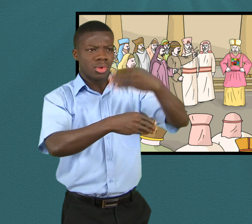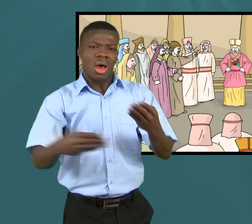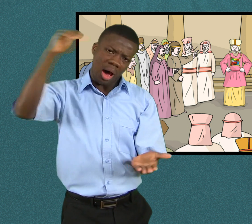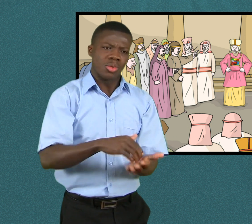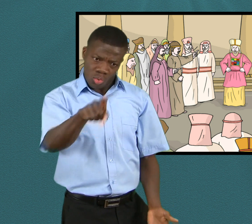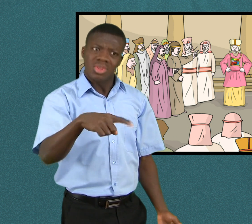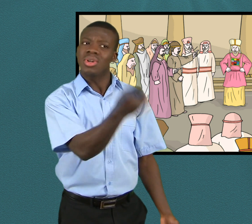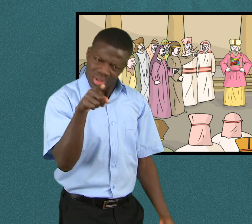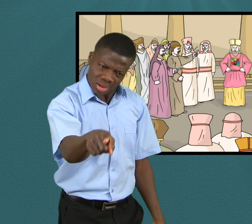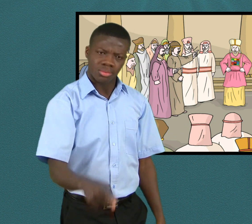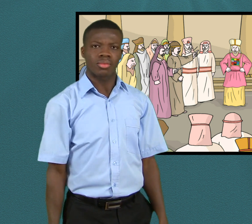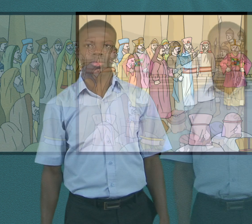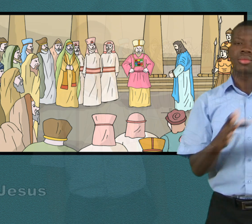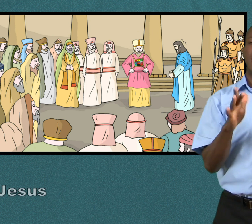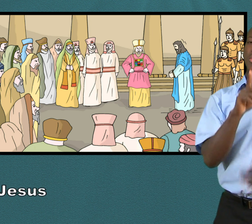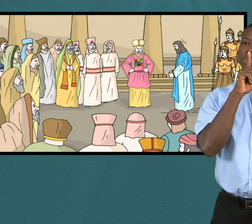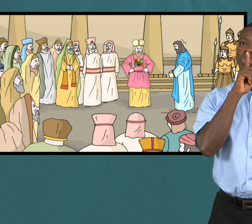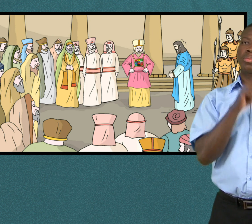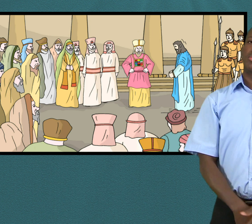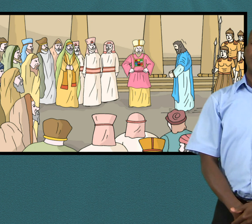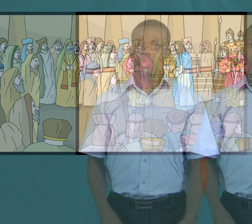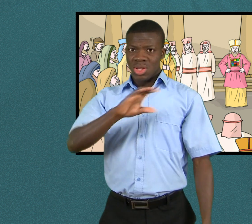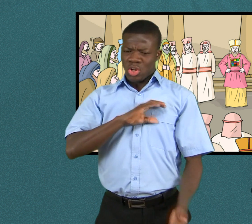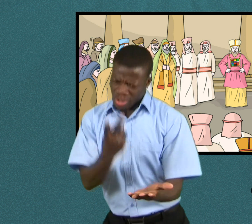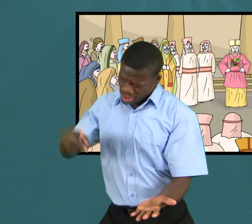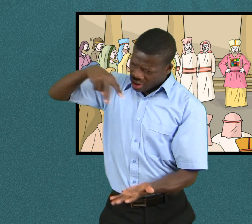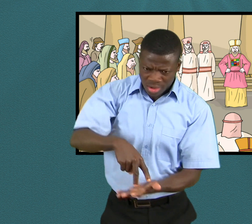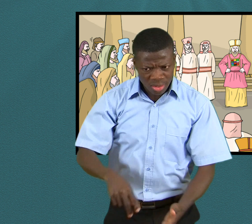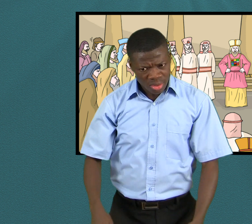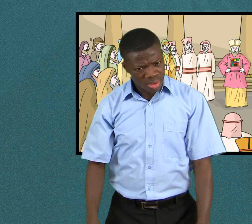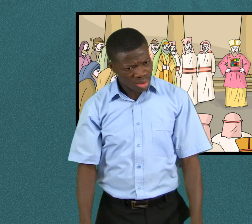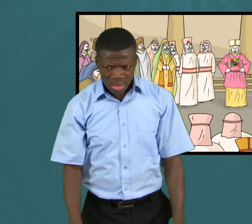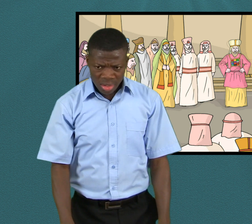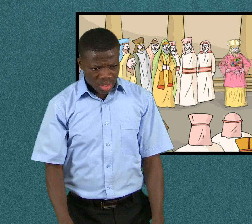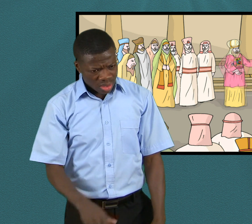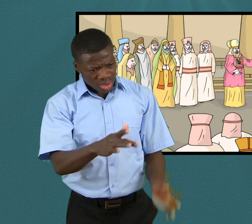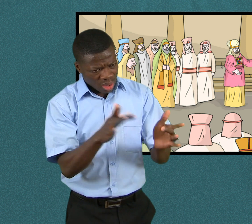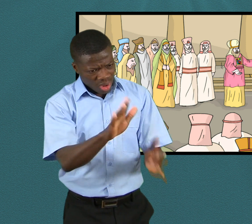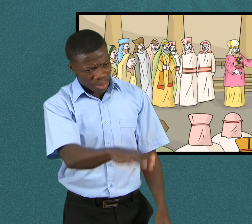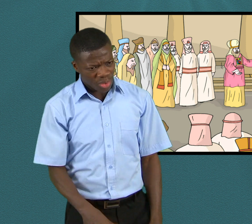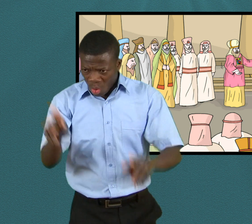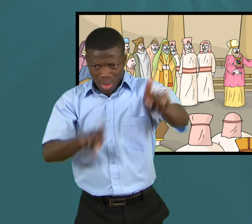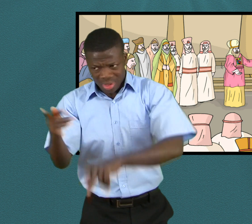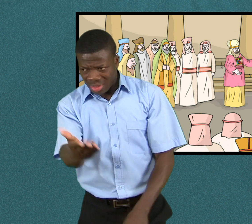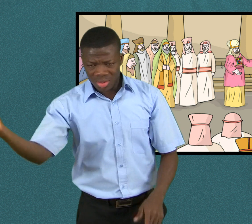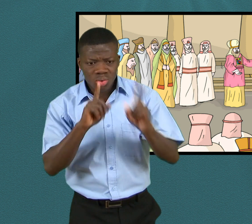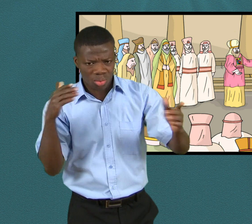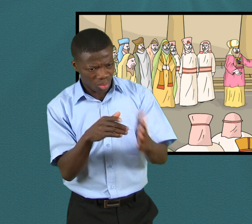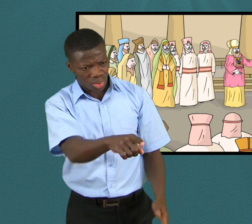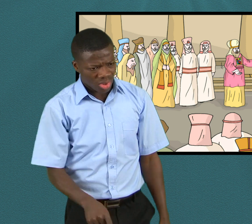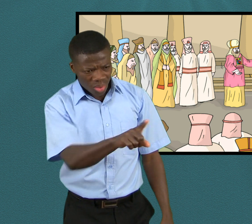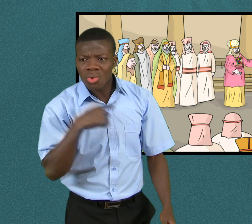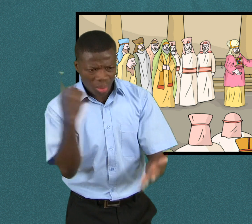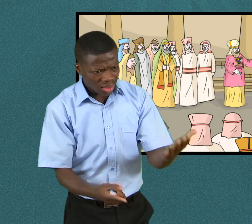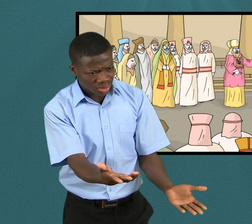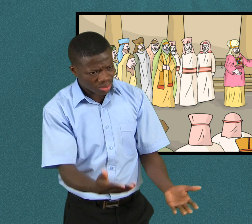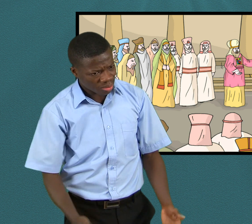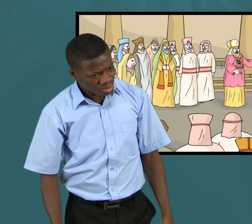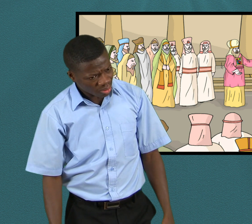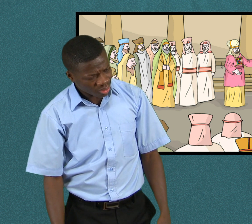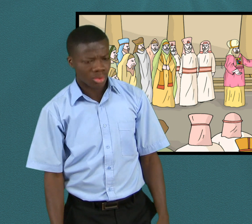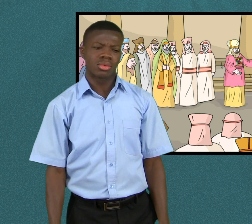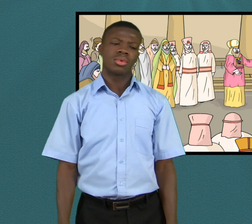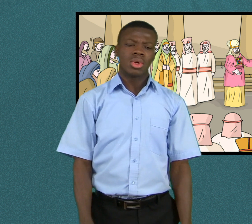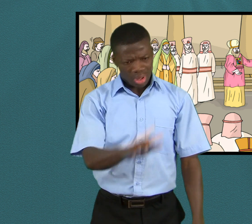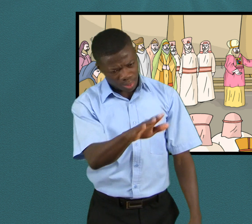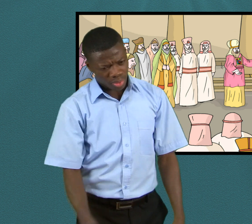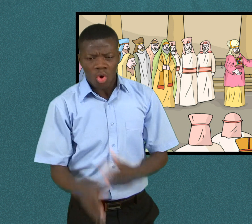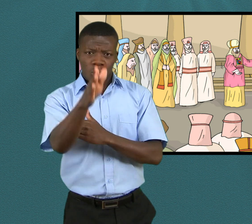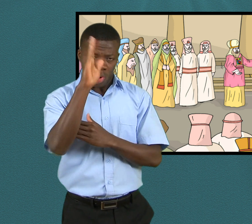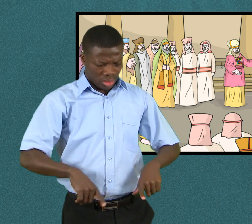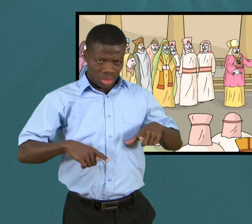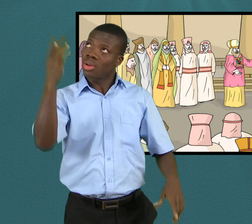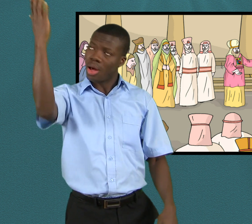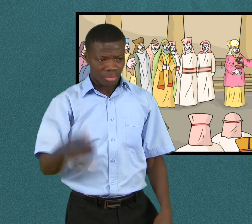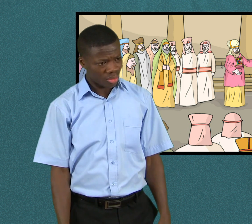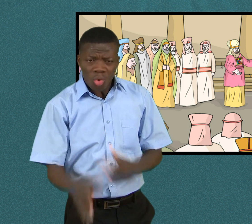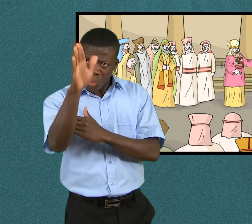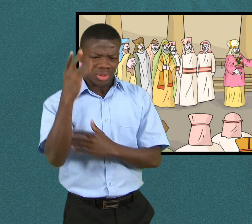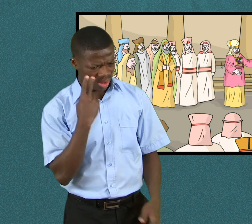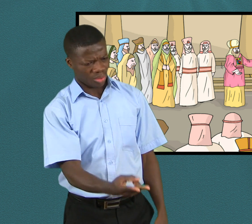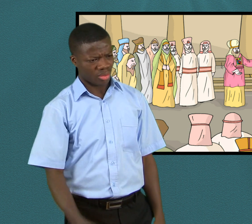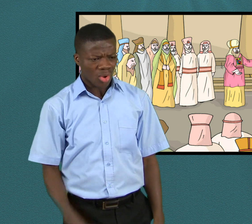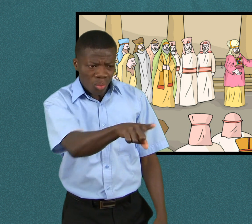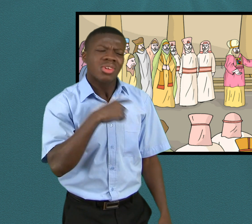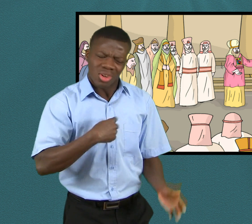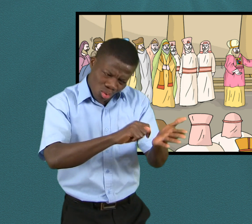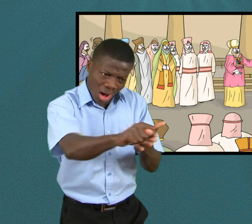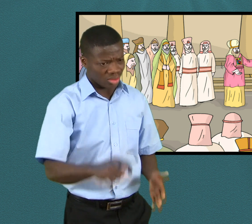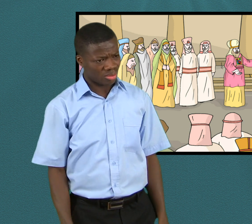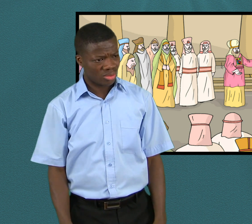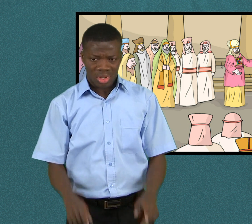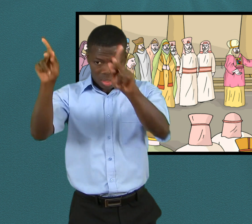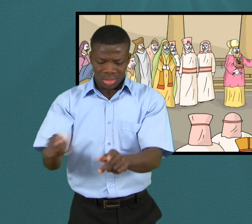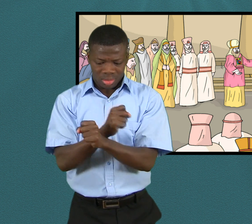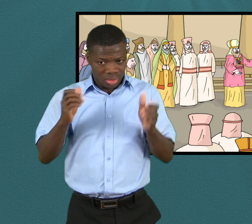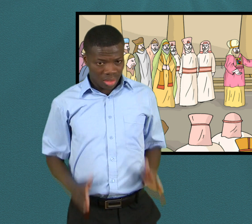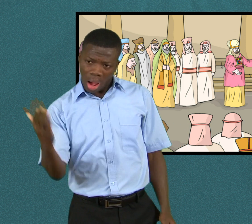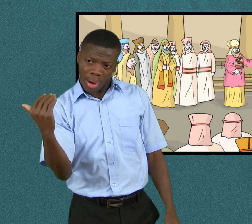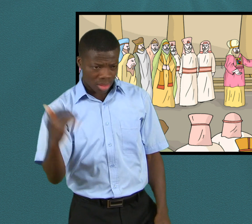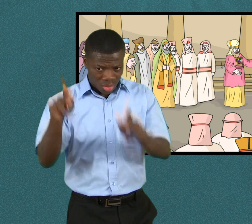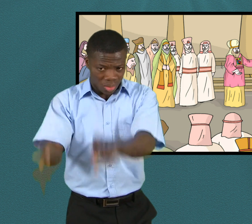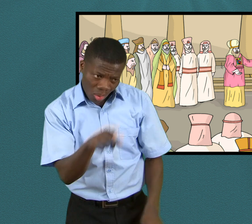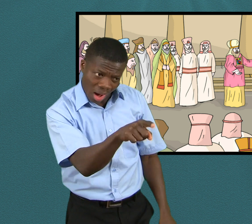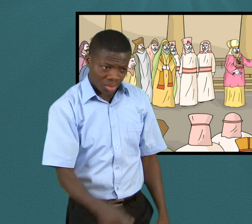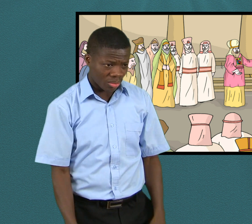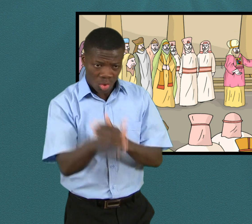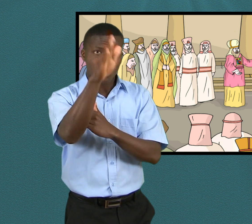What are these men testifying against You?” But Jesus remained silent. Then the high priest said to Him, “I charge You under oath by the living God: Tell us if You are the Christ, the Son of God.”